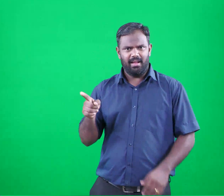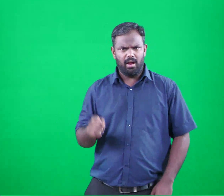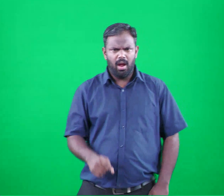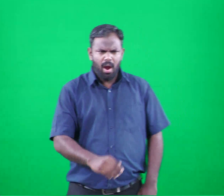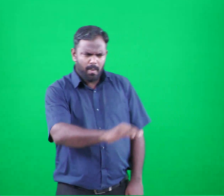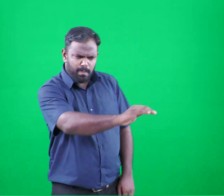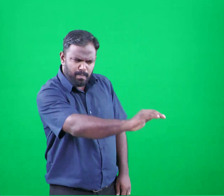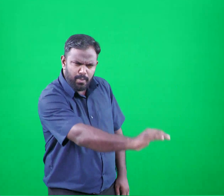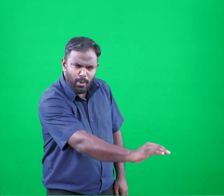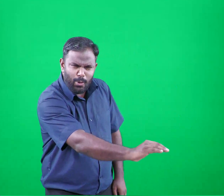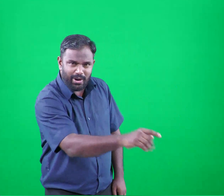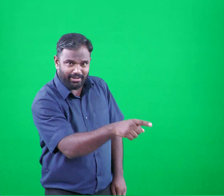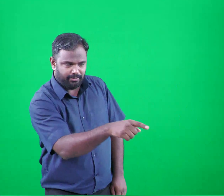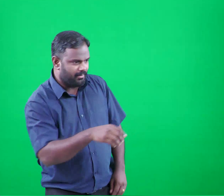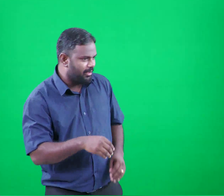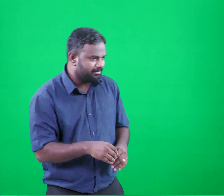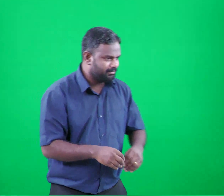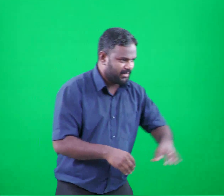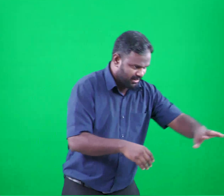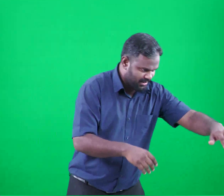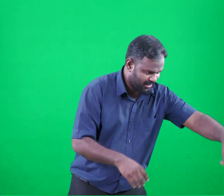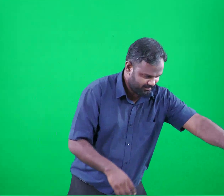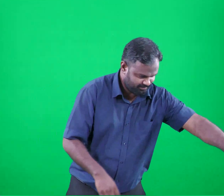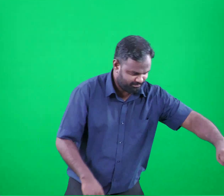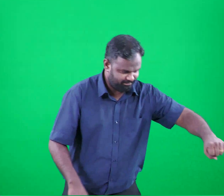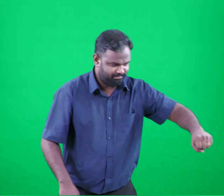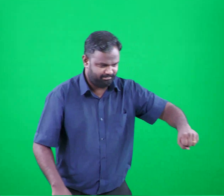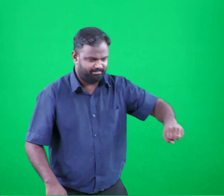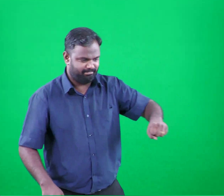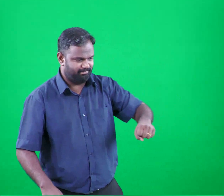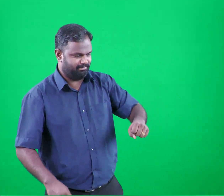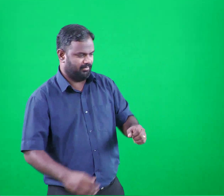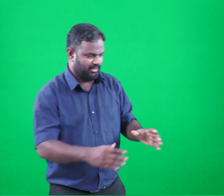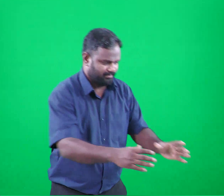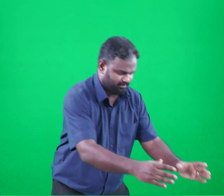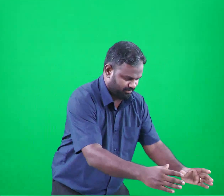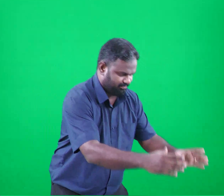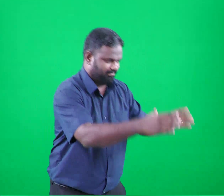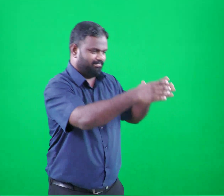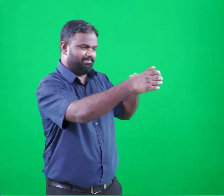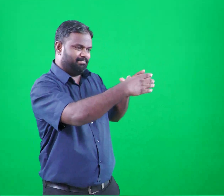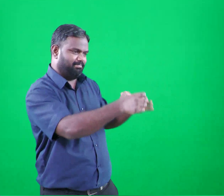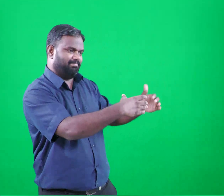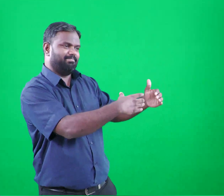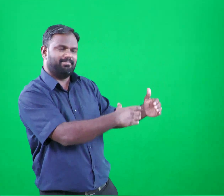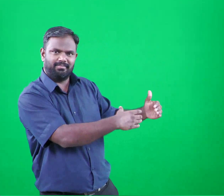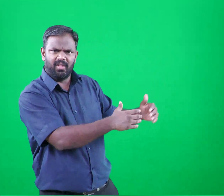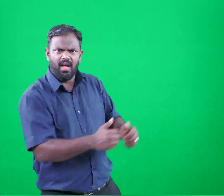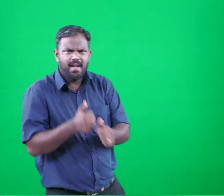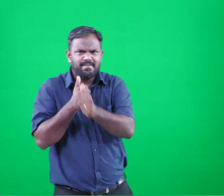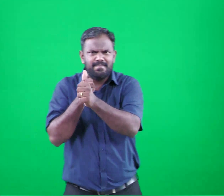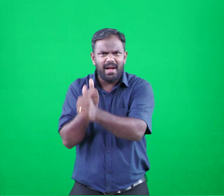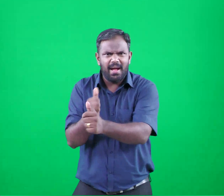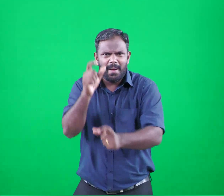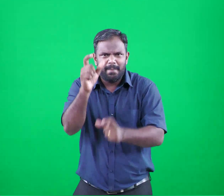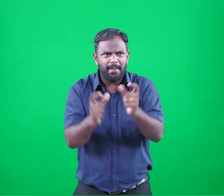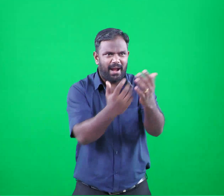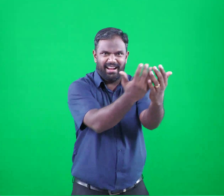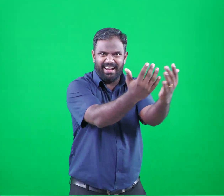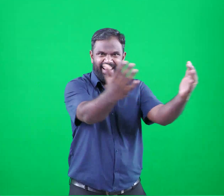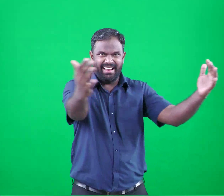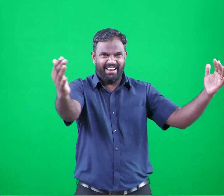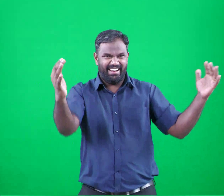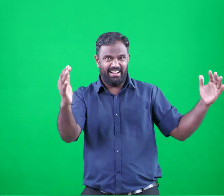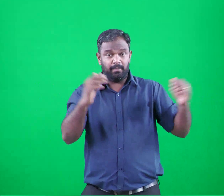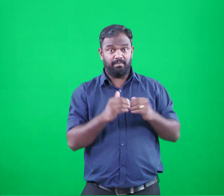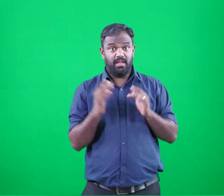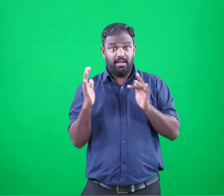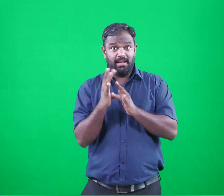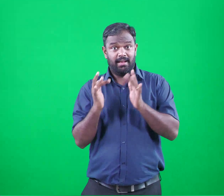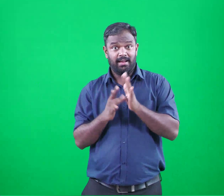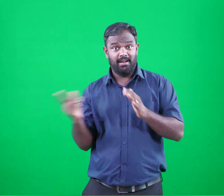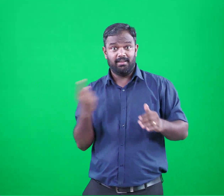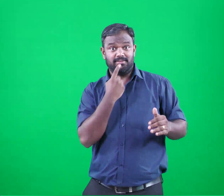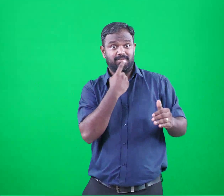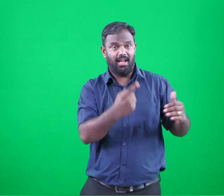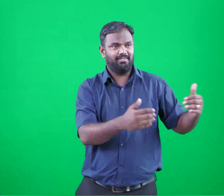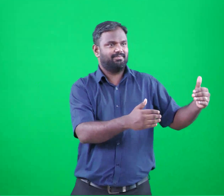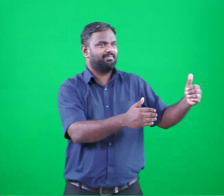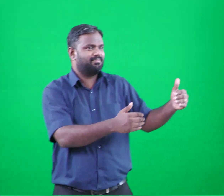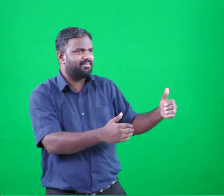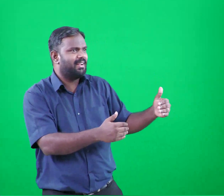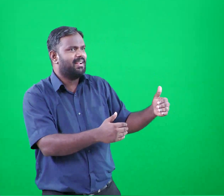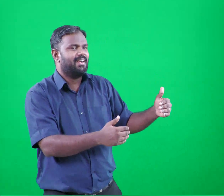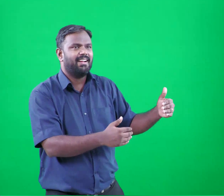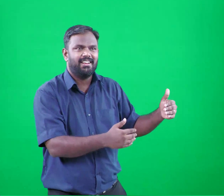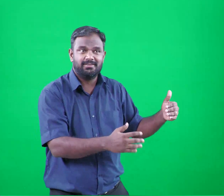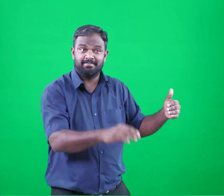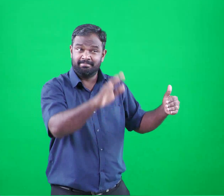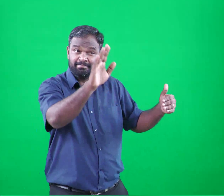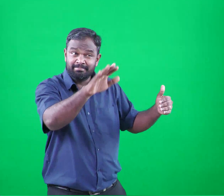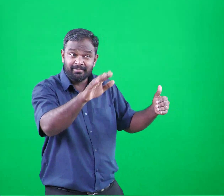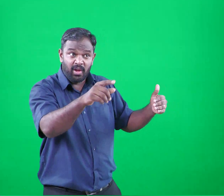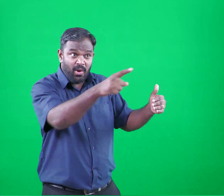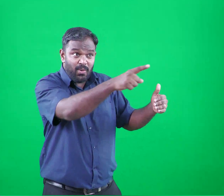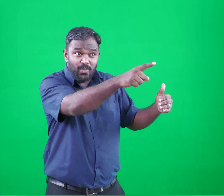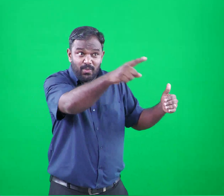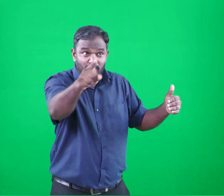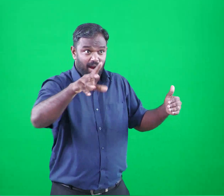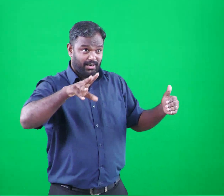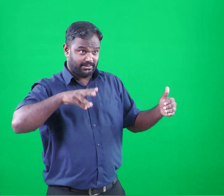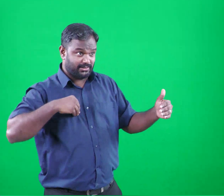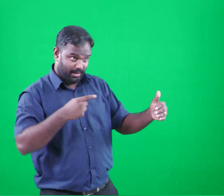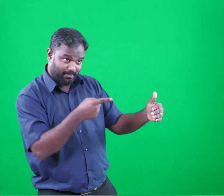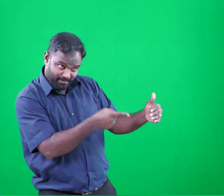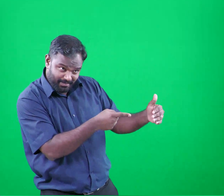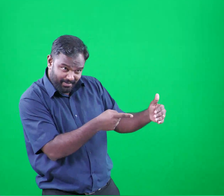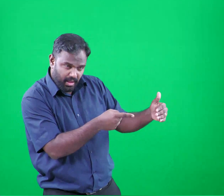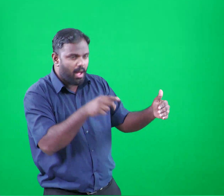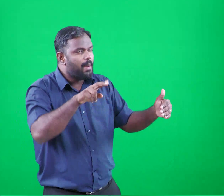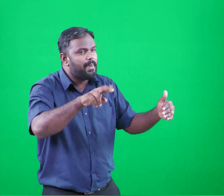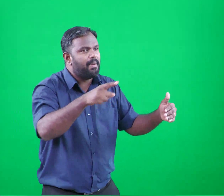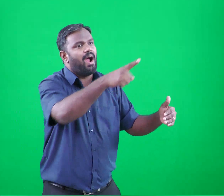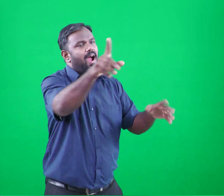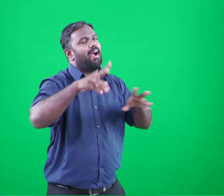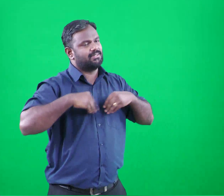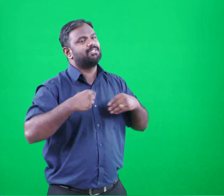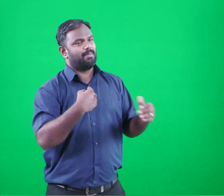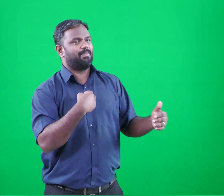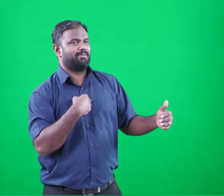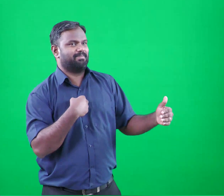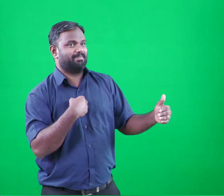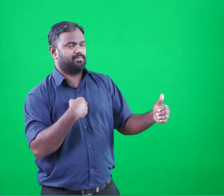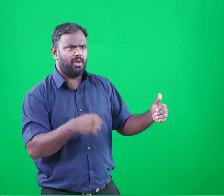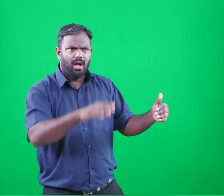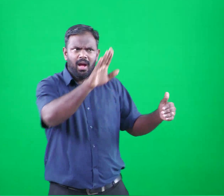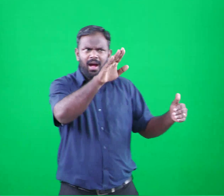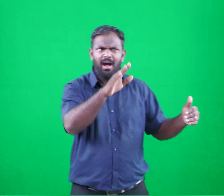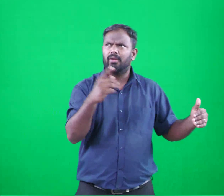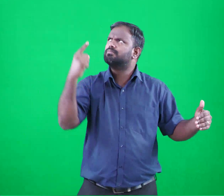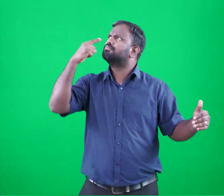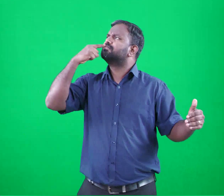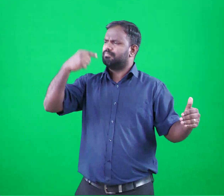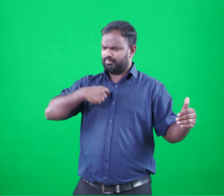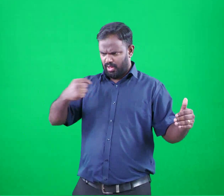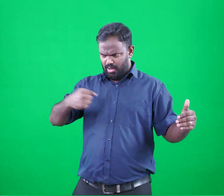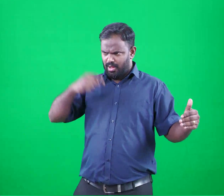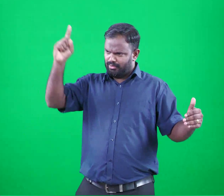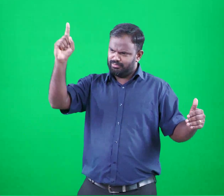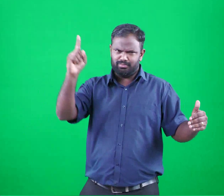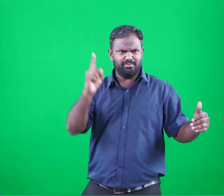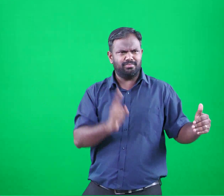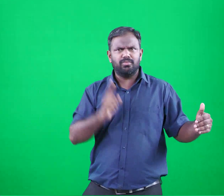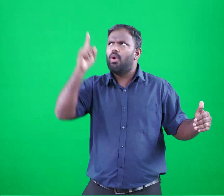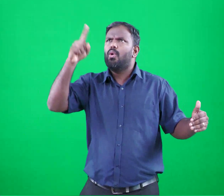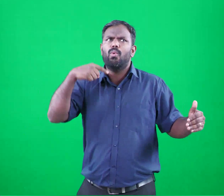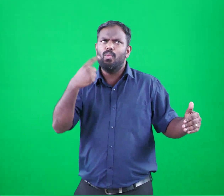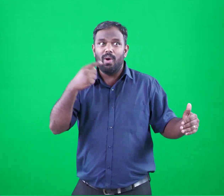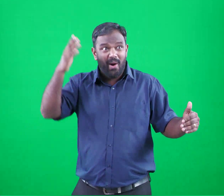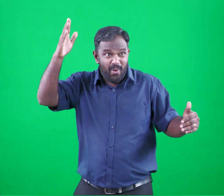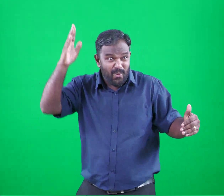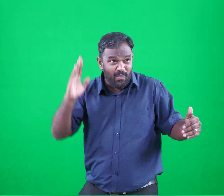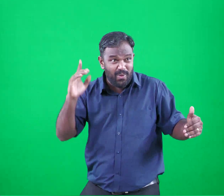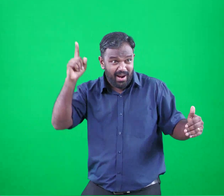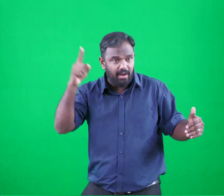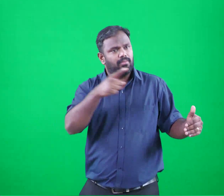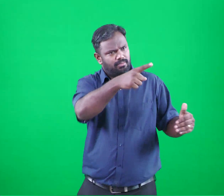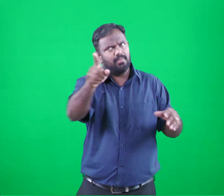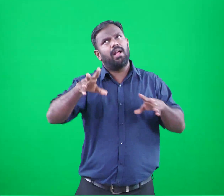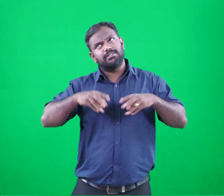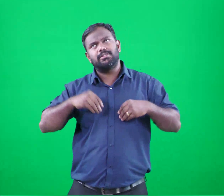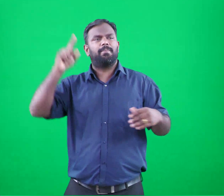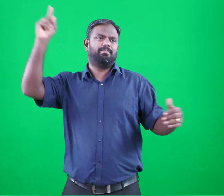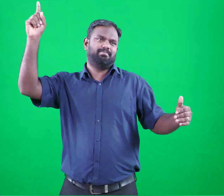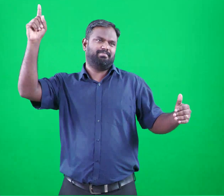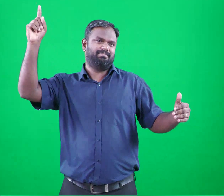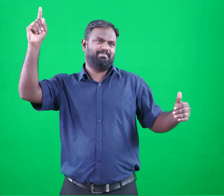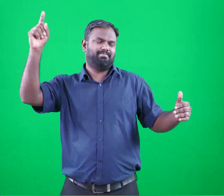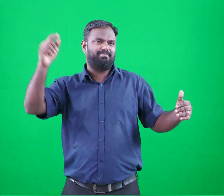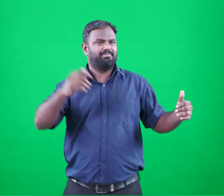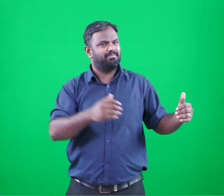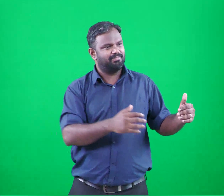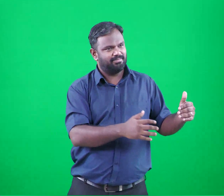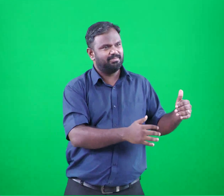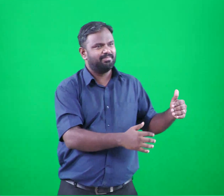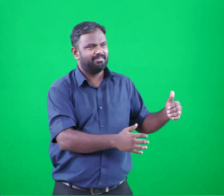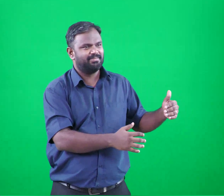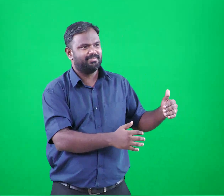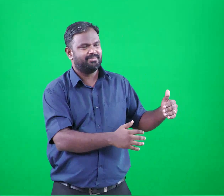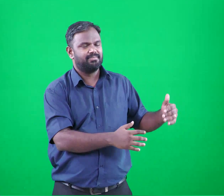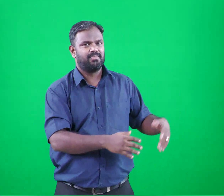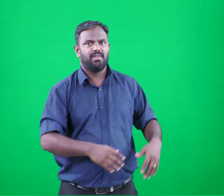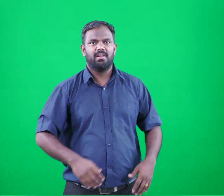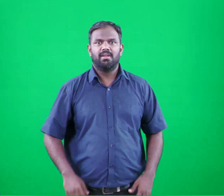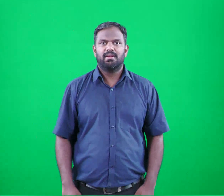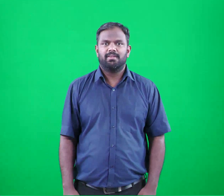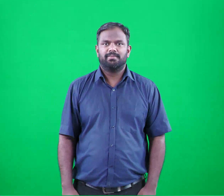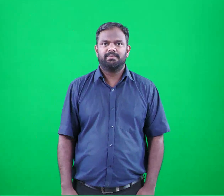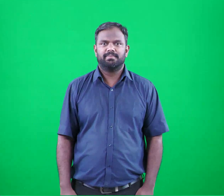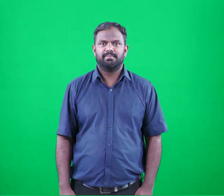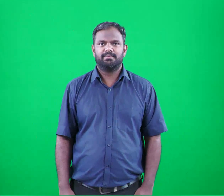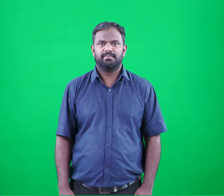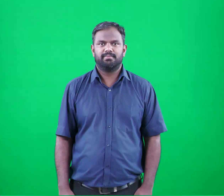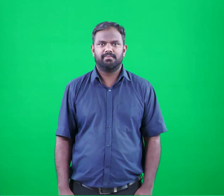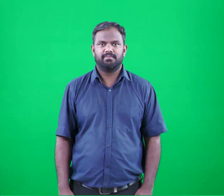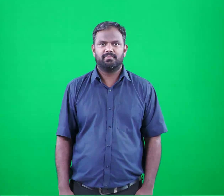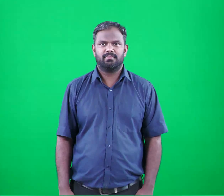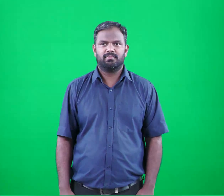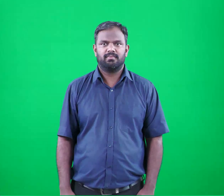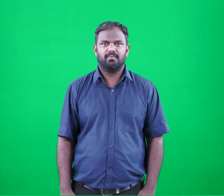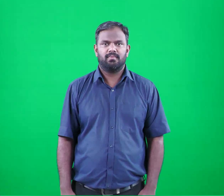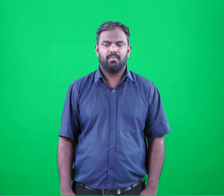Taking the child in His arms, He said to them, "Whoever welcomes one of these little children in My name welcomes Me, and whoever welcomes Me welcomes not only Me, but the One who sent Me."